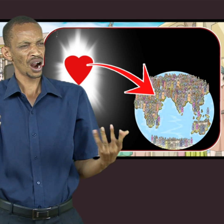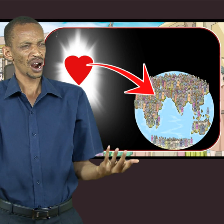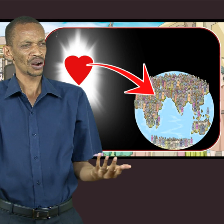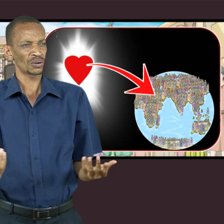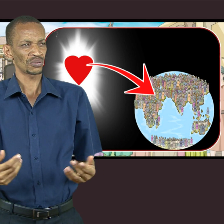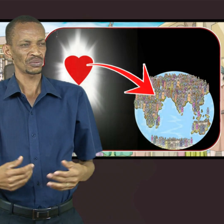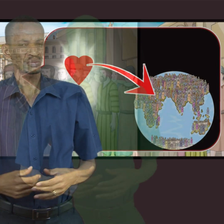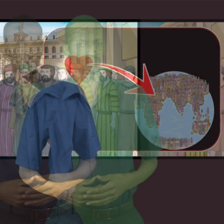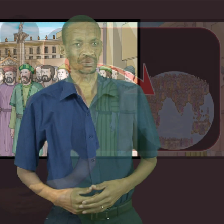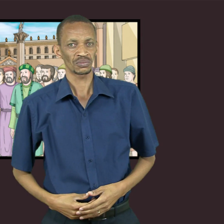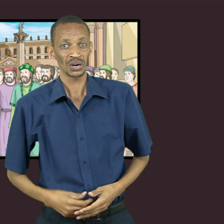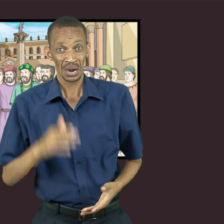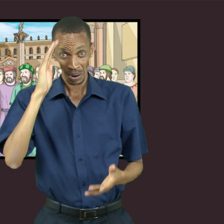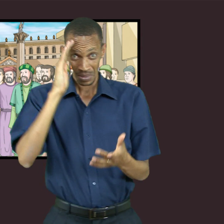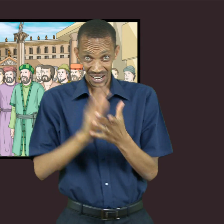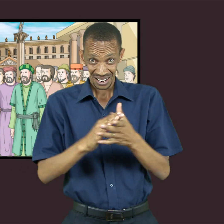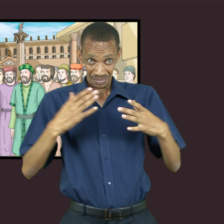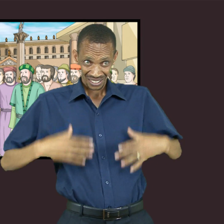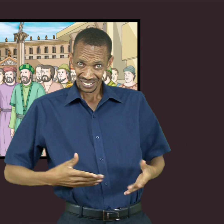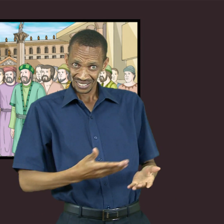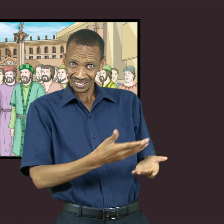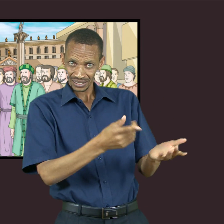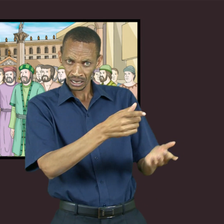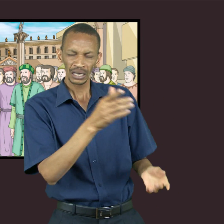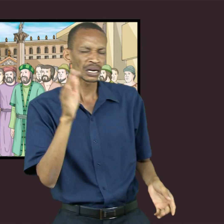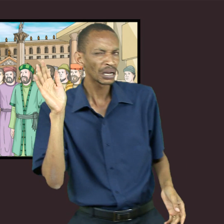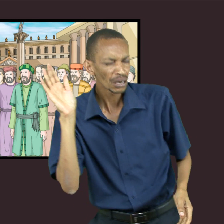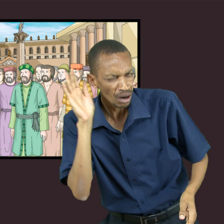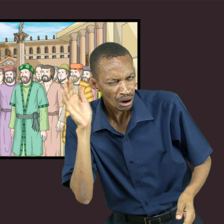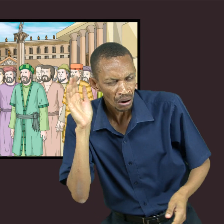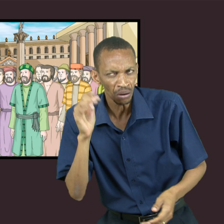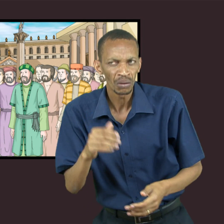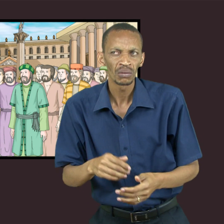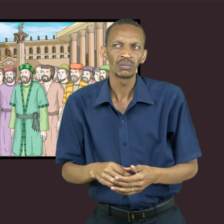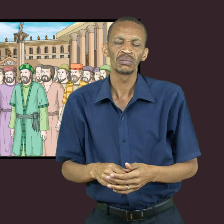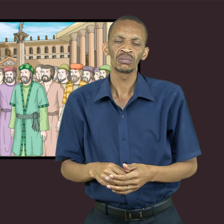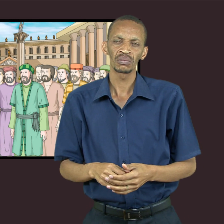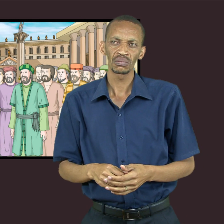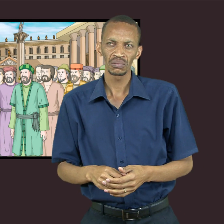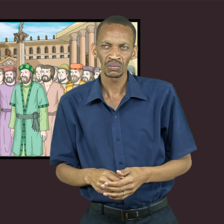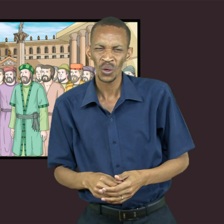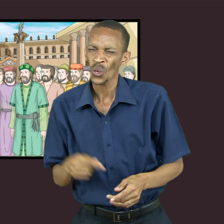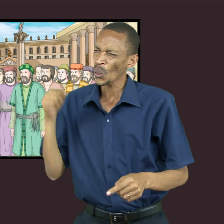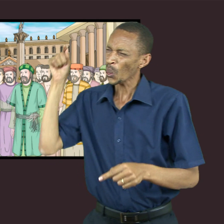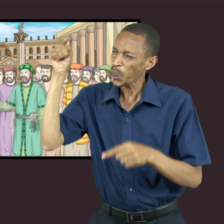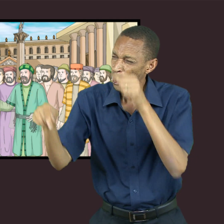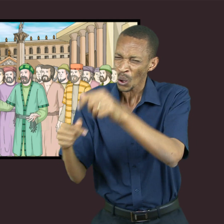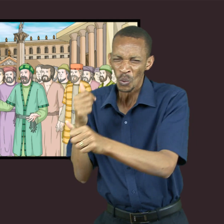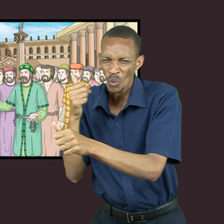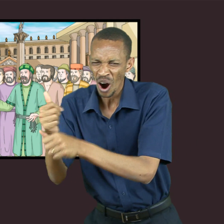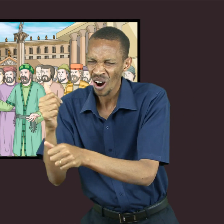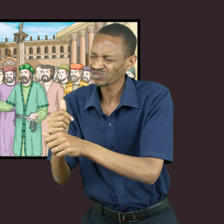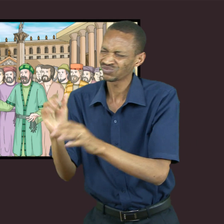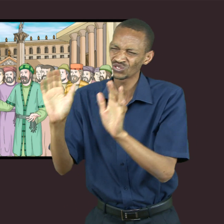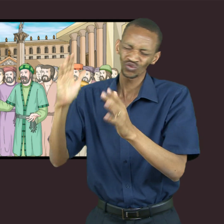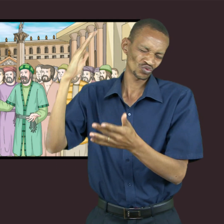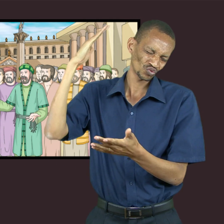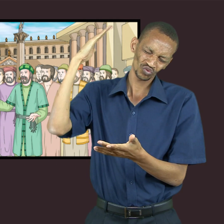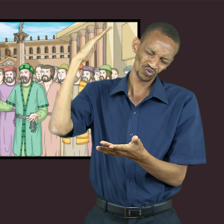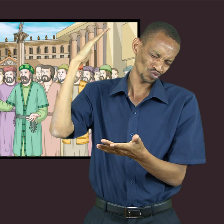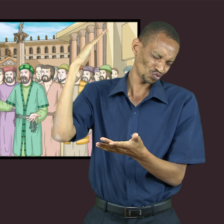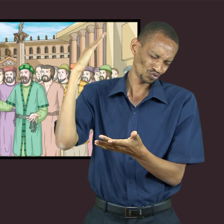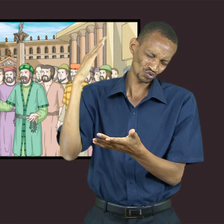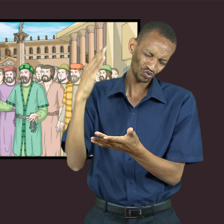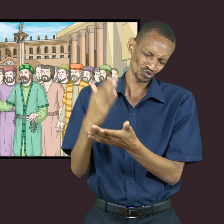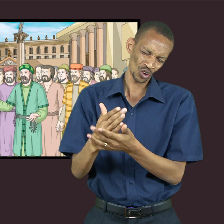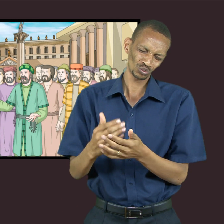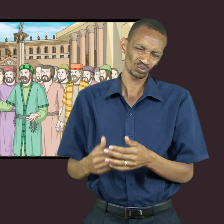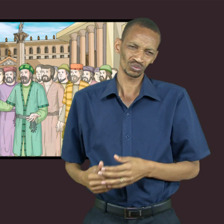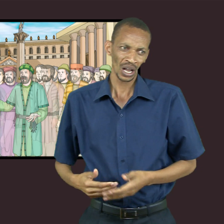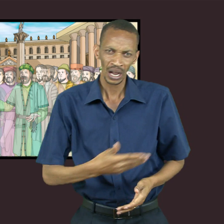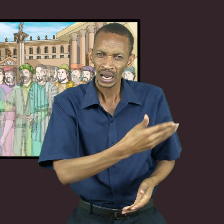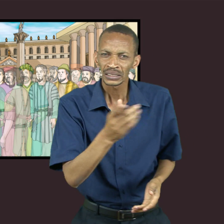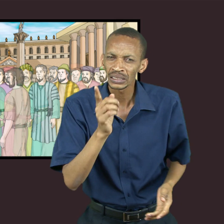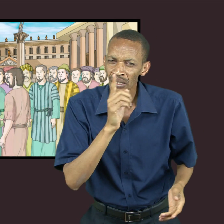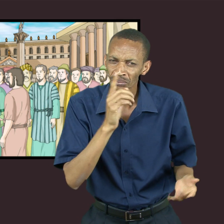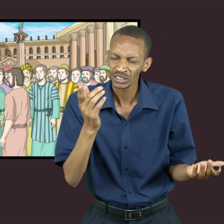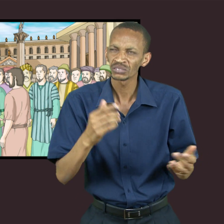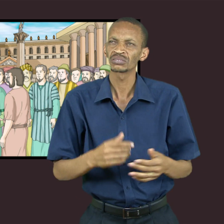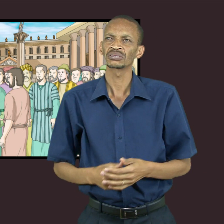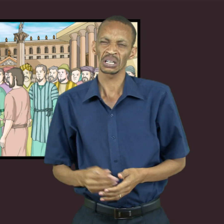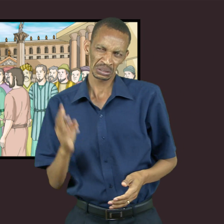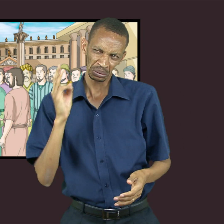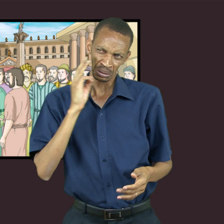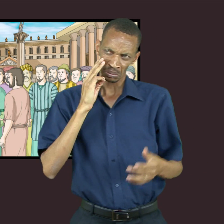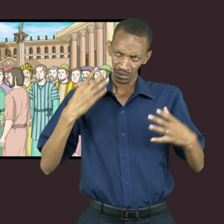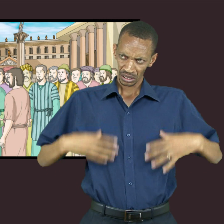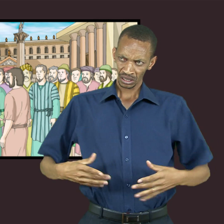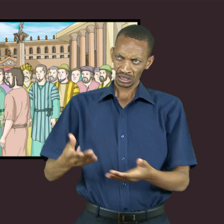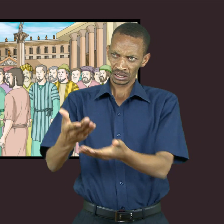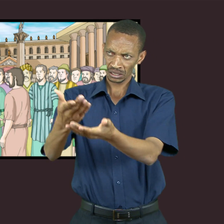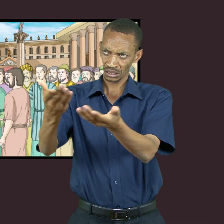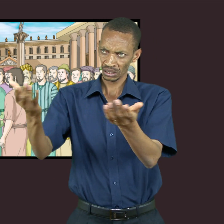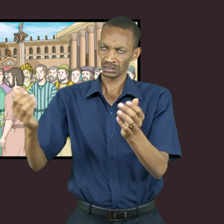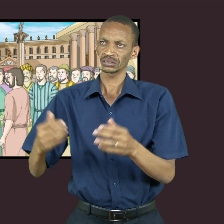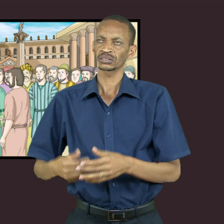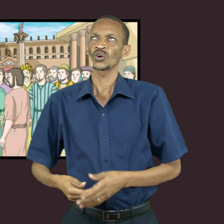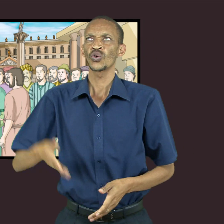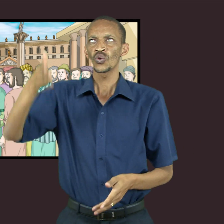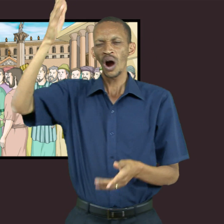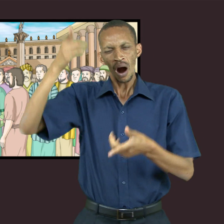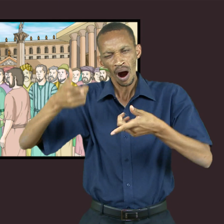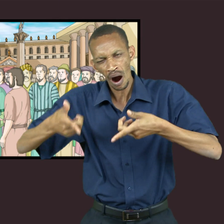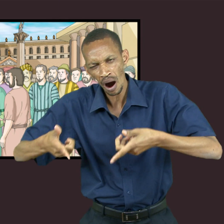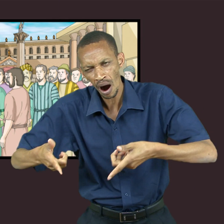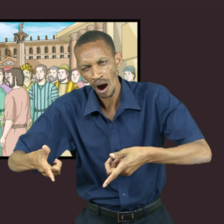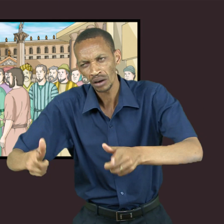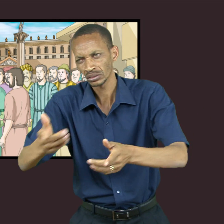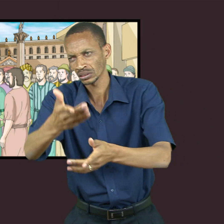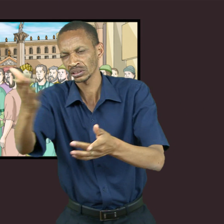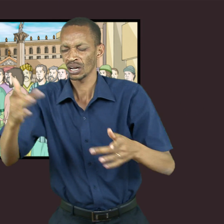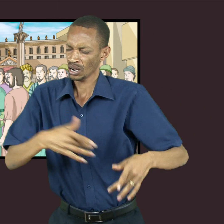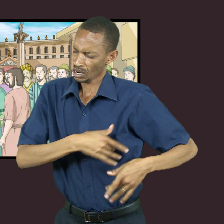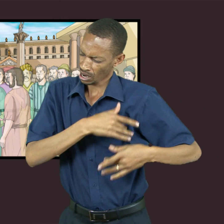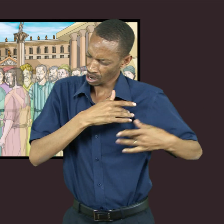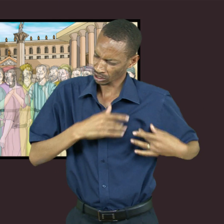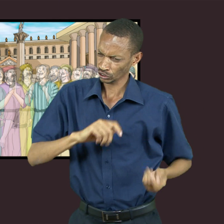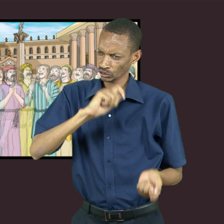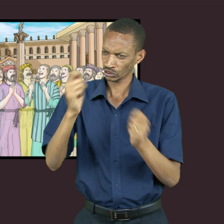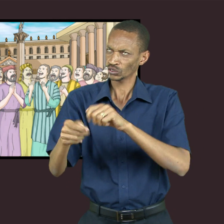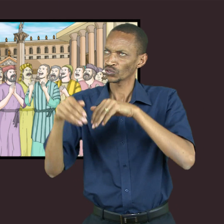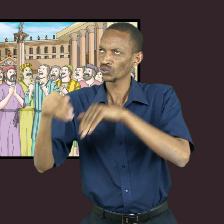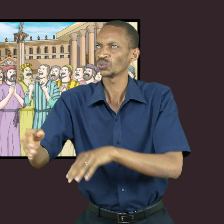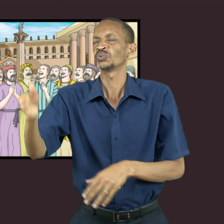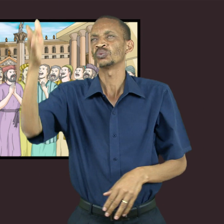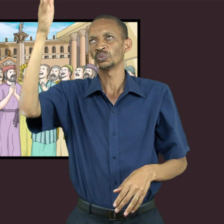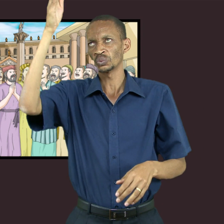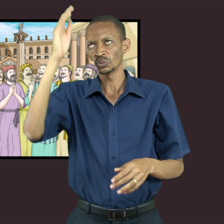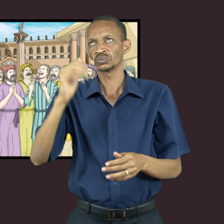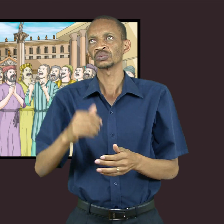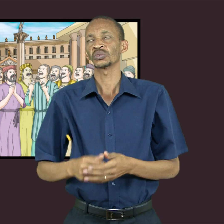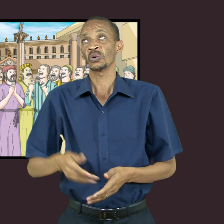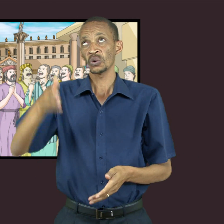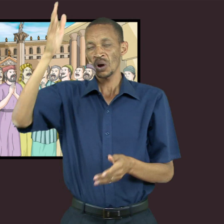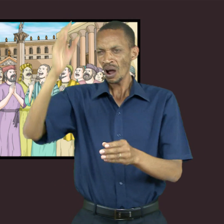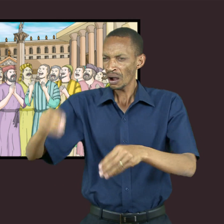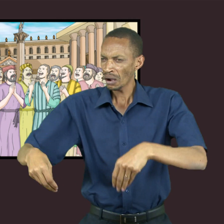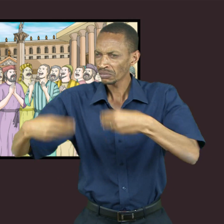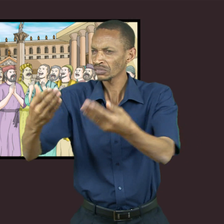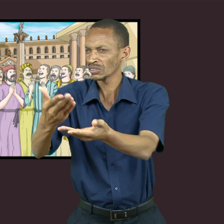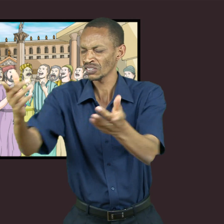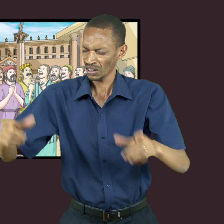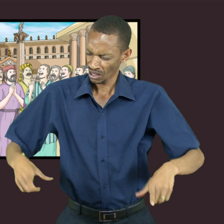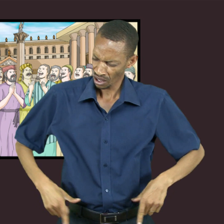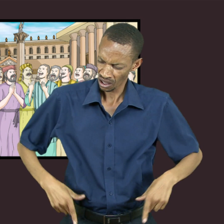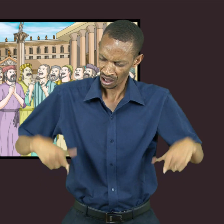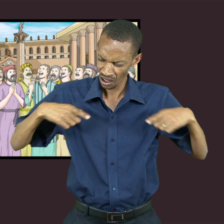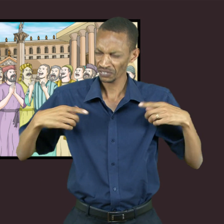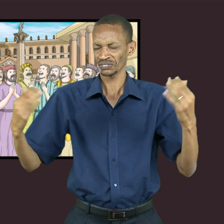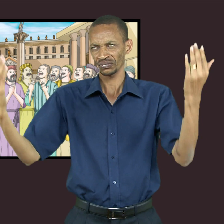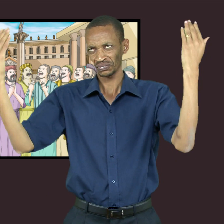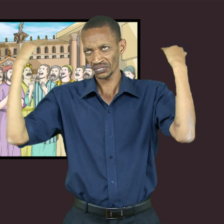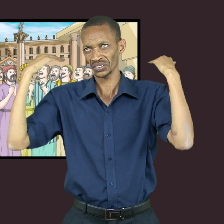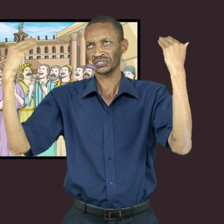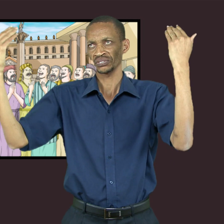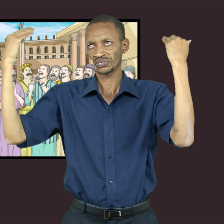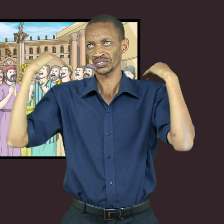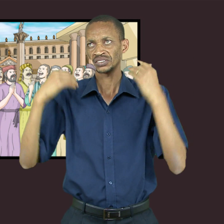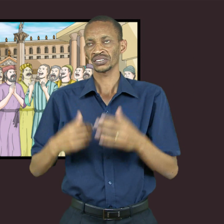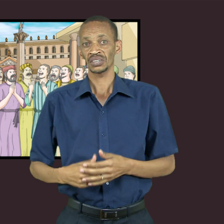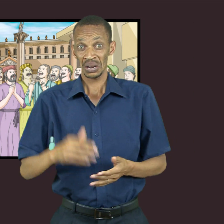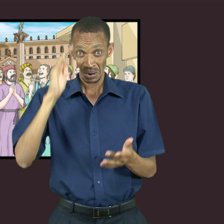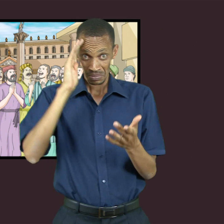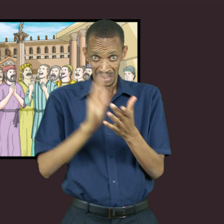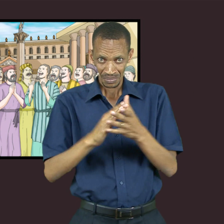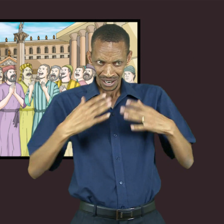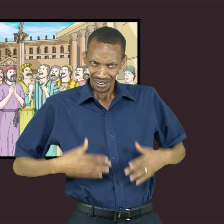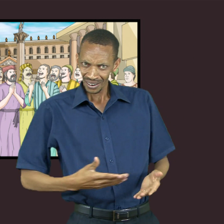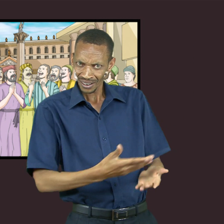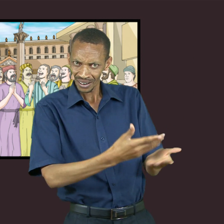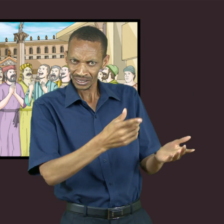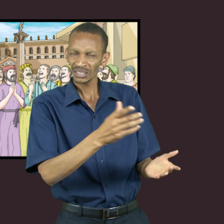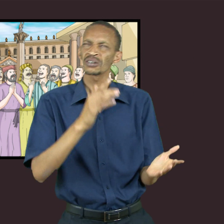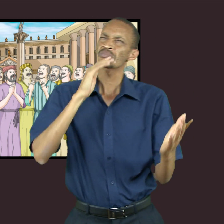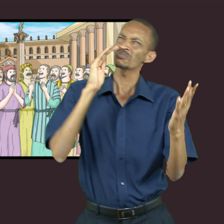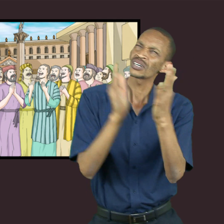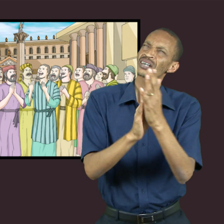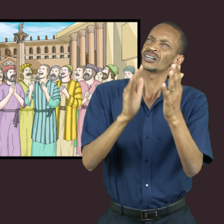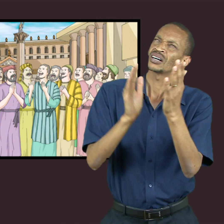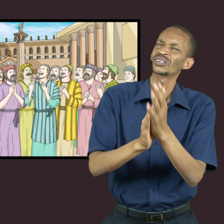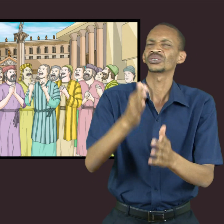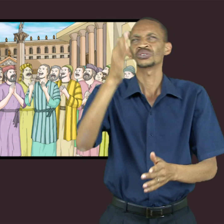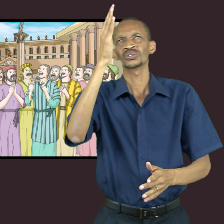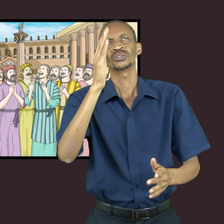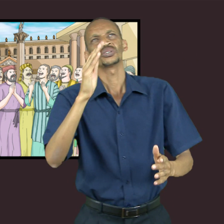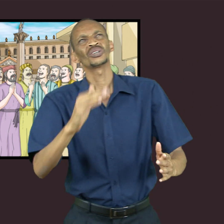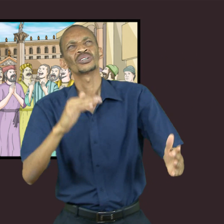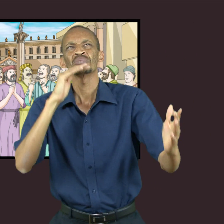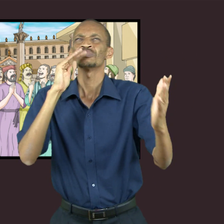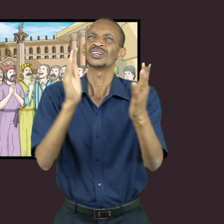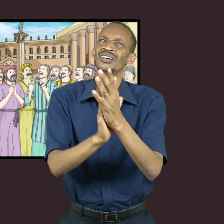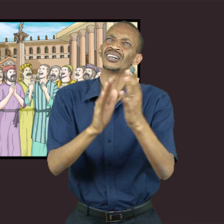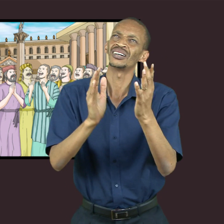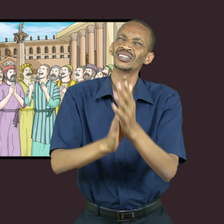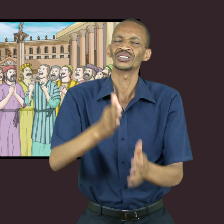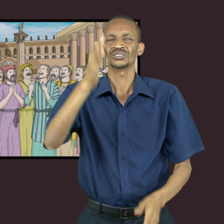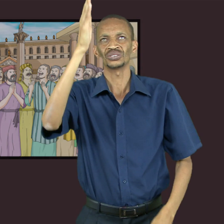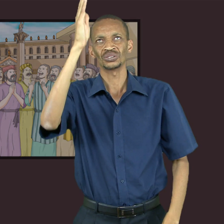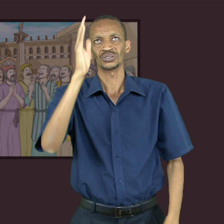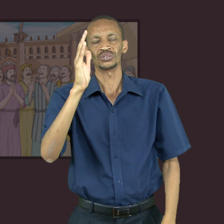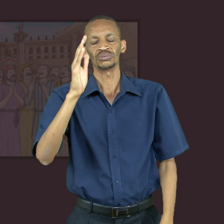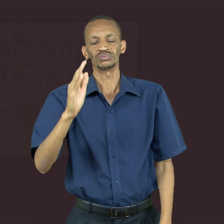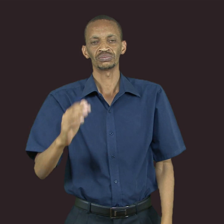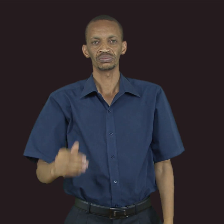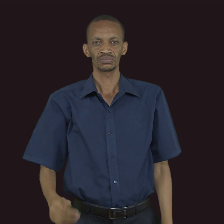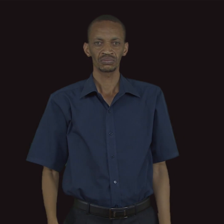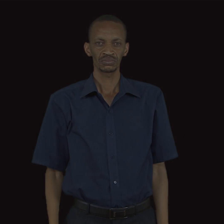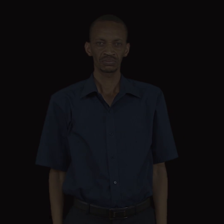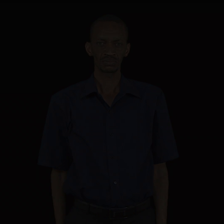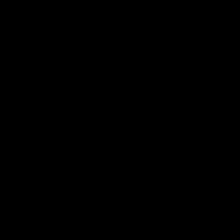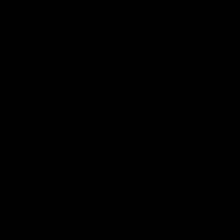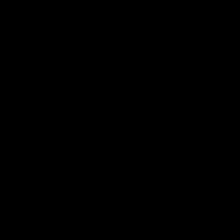When they heard this, their objections were put to rest, and they glorified God, saying, “So then, God has granted even the Gentiles repentance unto life.”